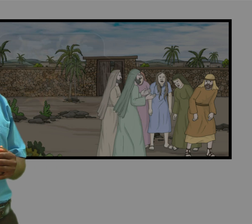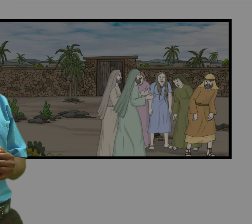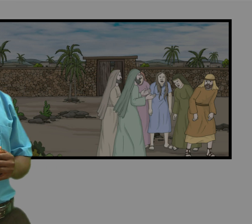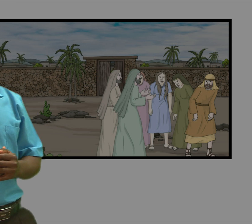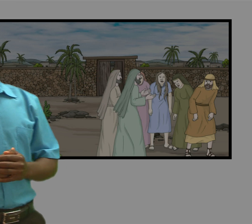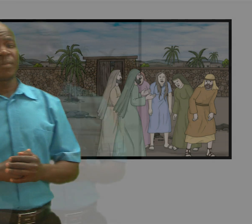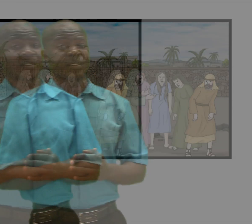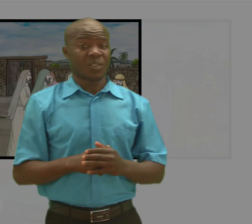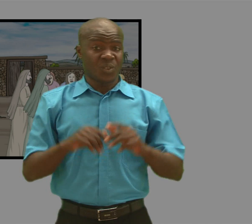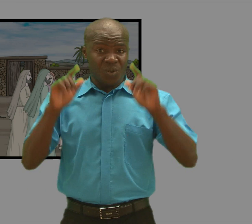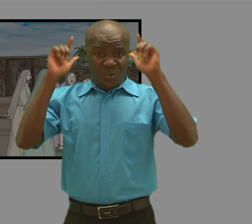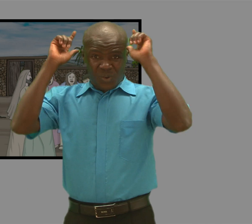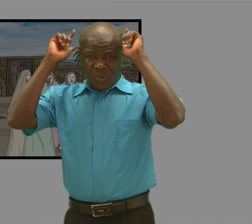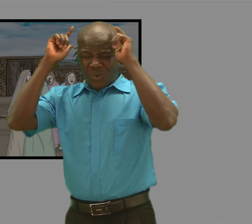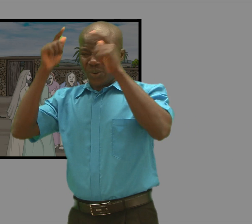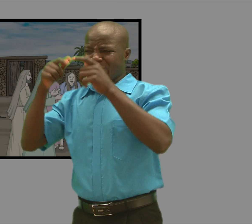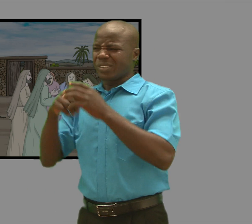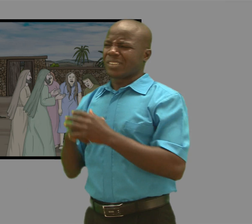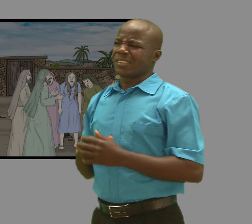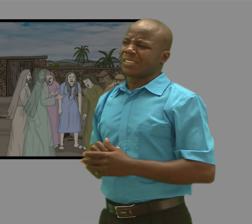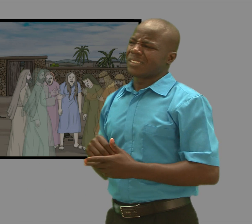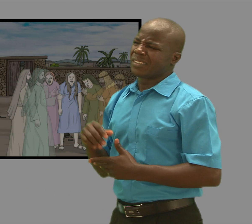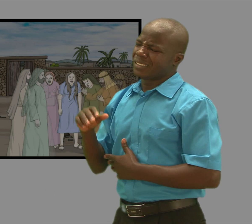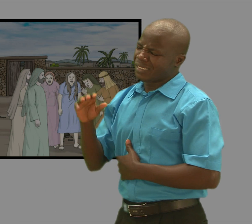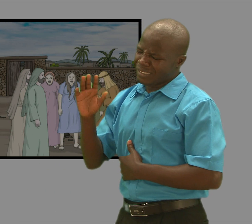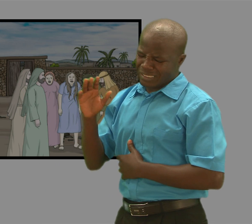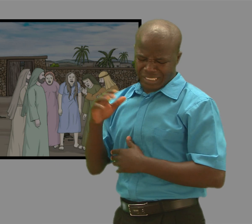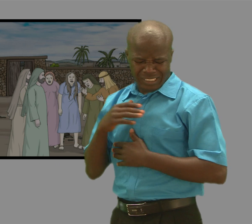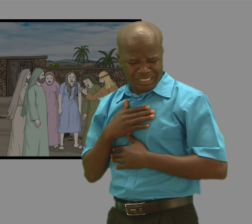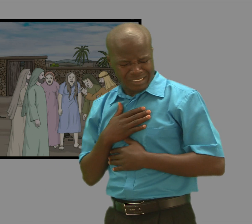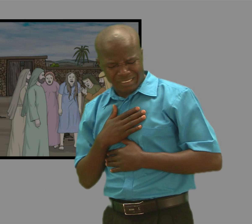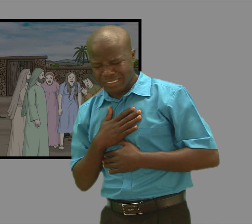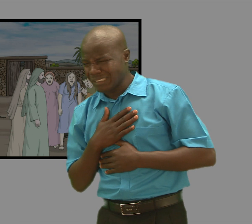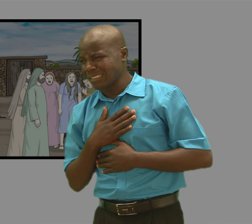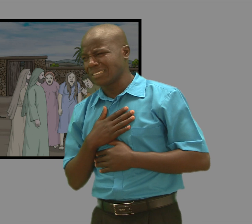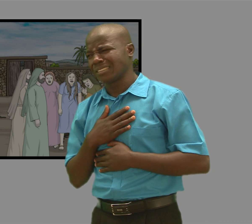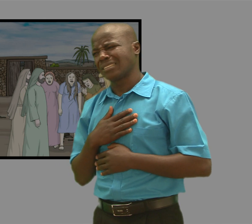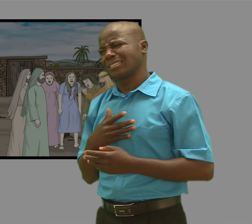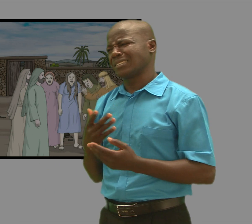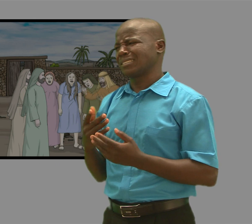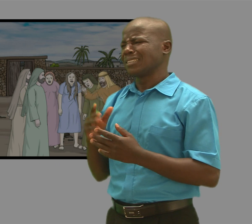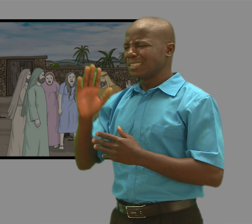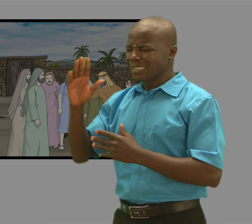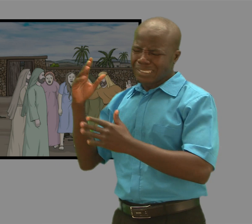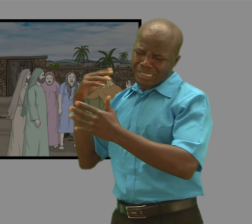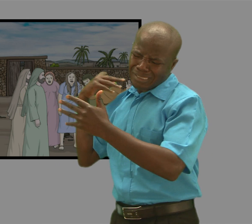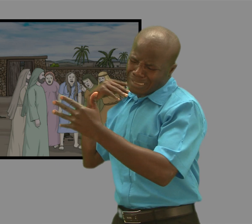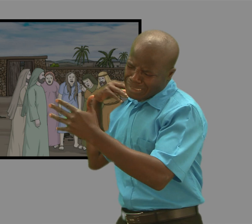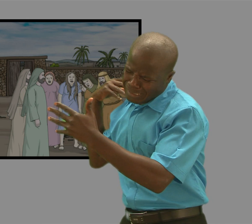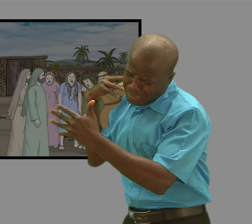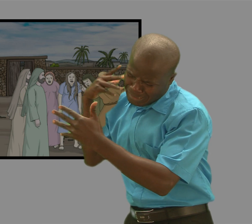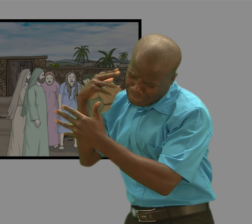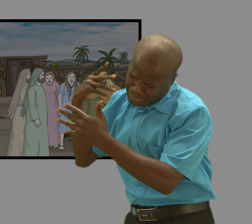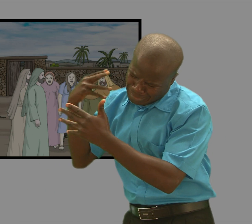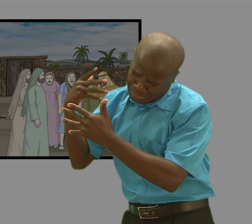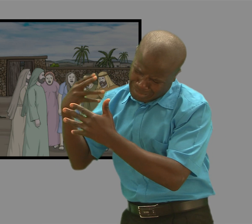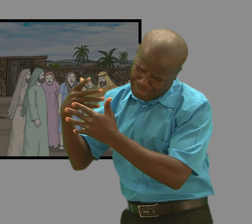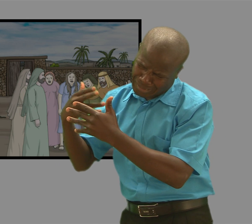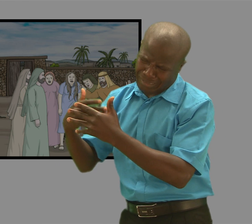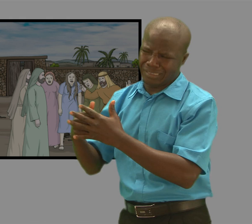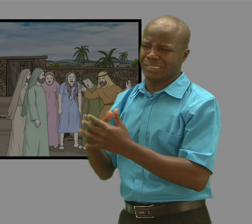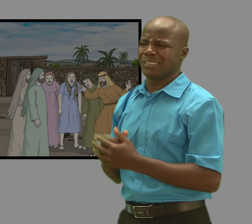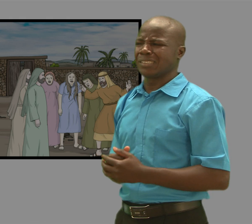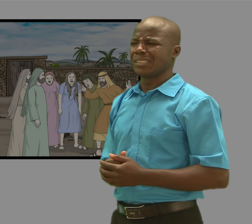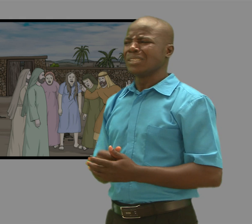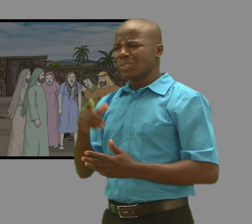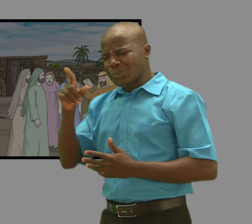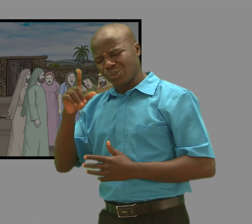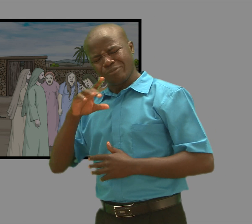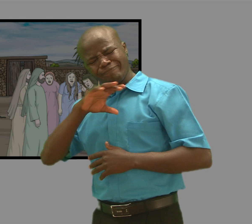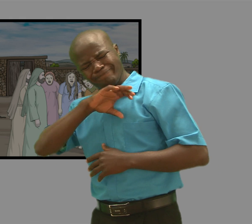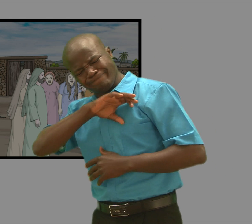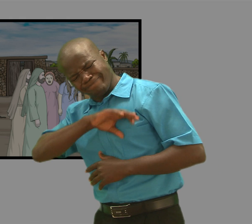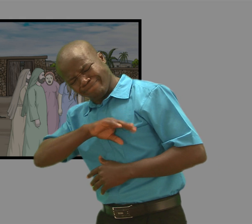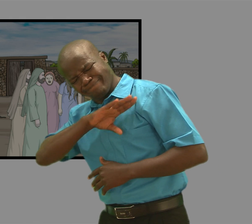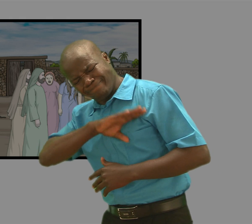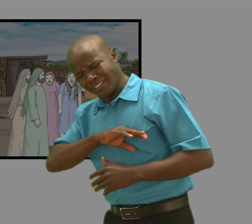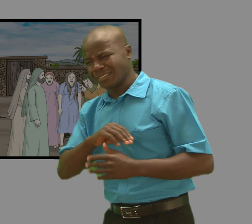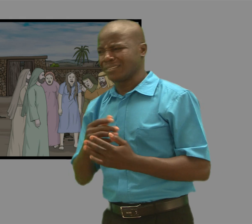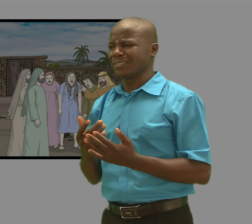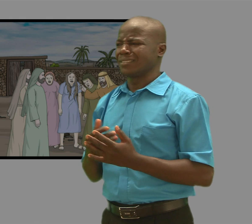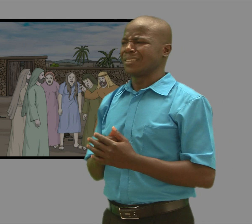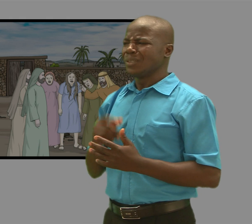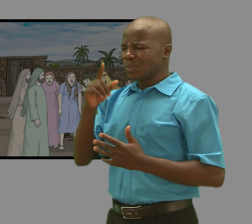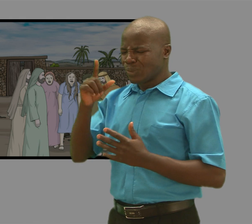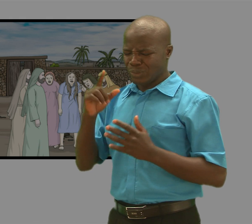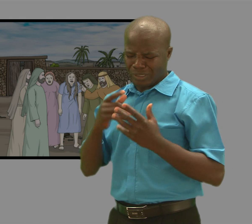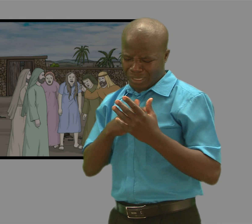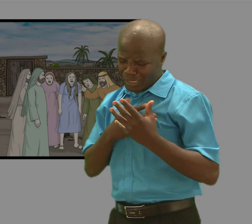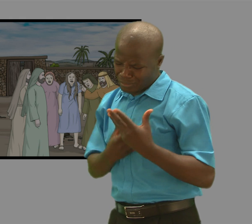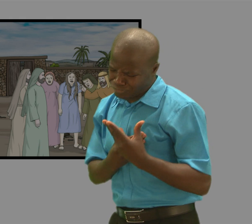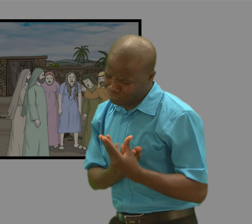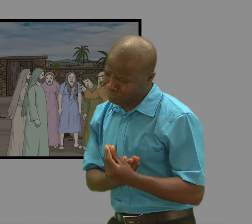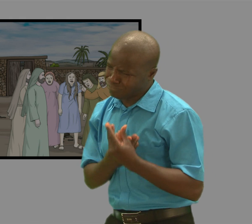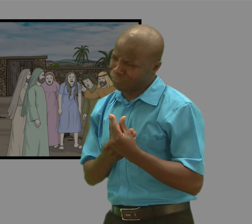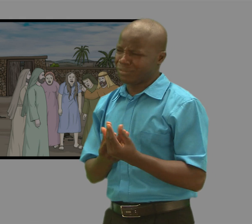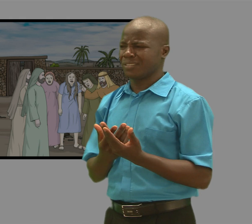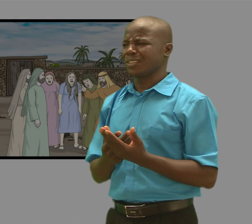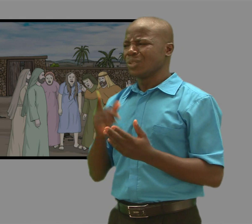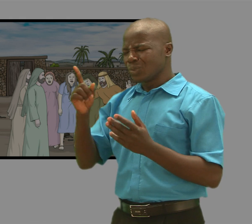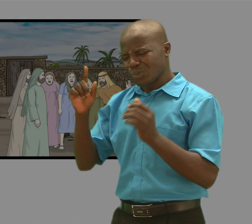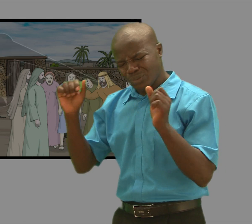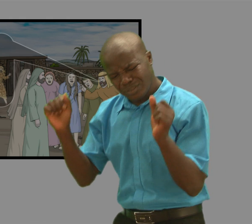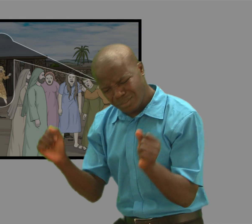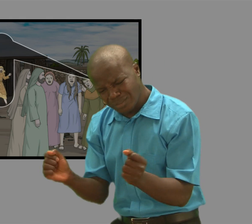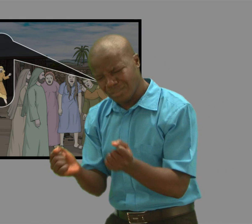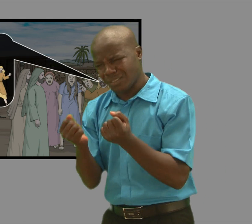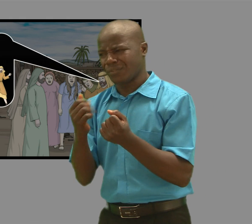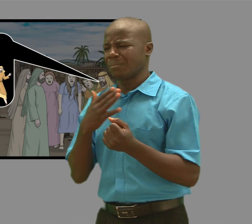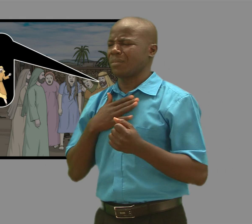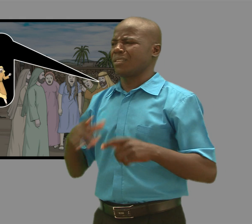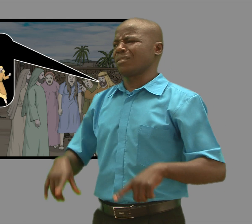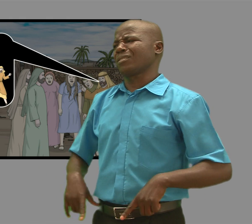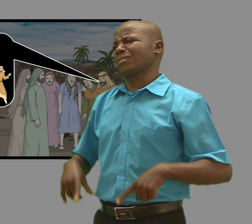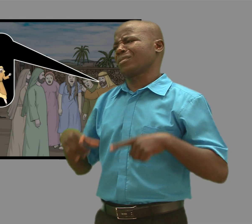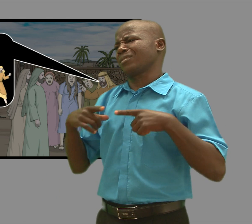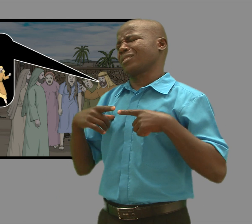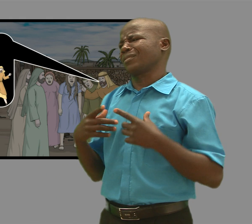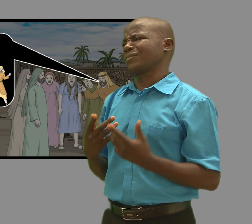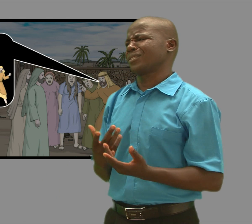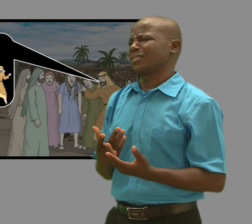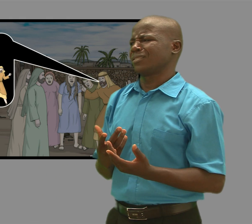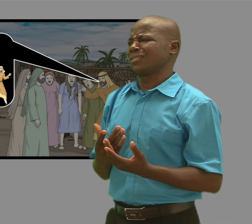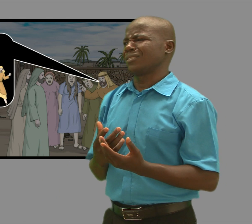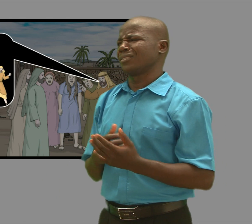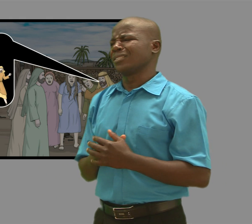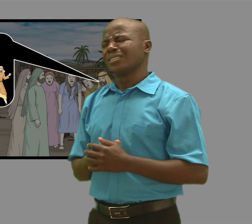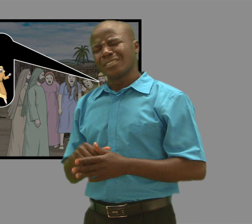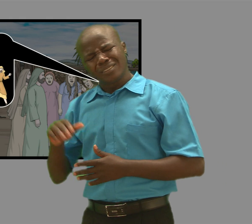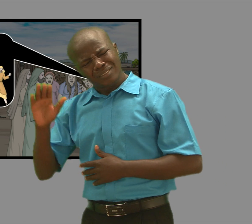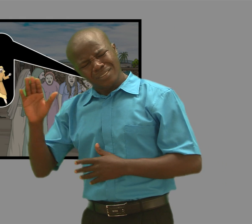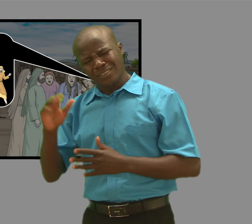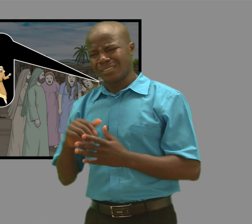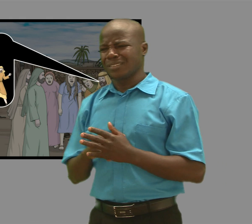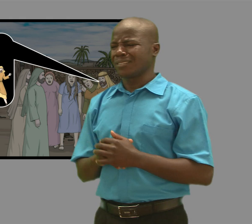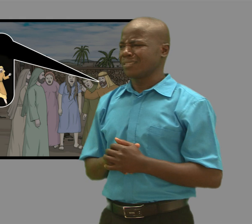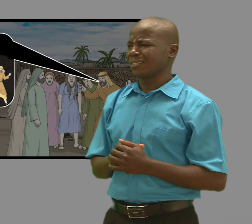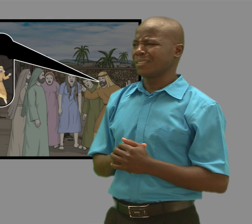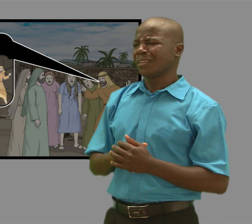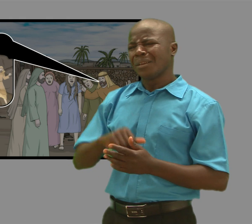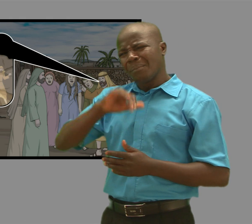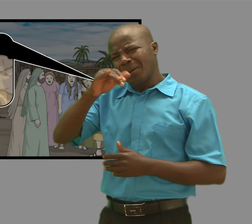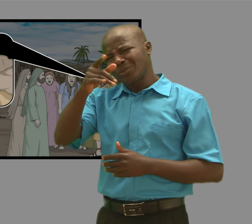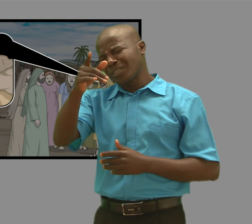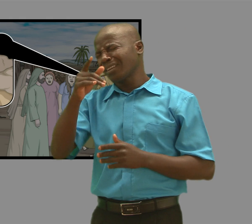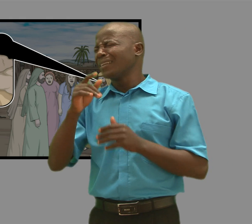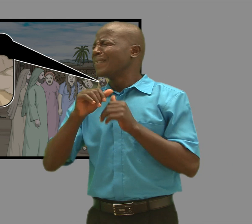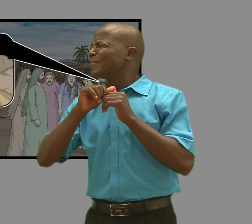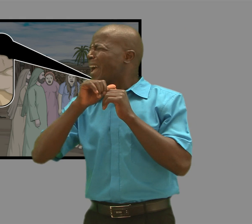But Lot replied, “No, my lords, please! Your servant has indeed found favor in your sight, and you have shown me great kindness by sparing my life.